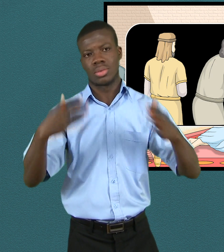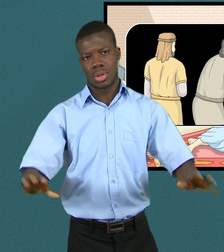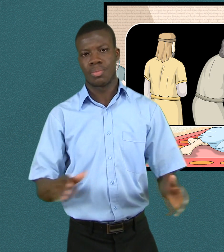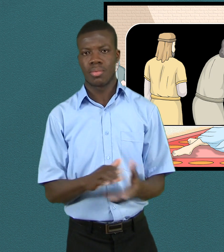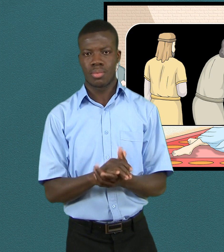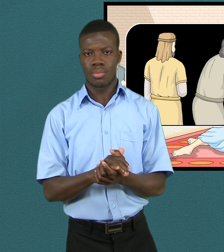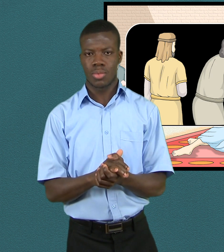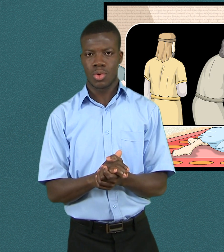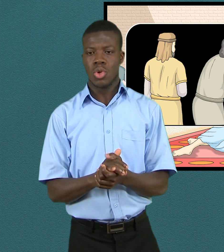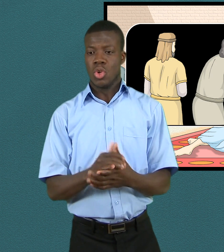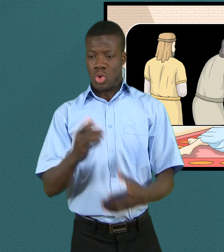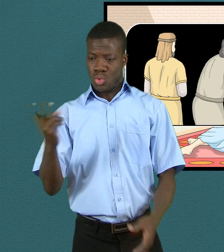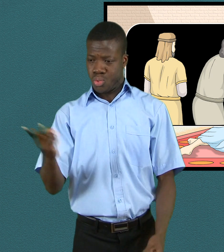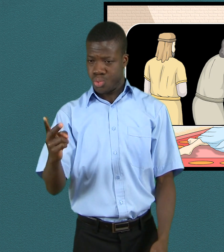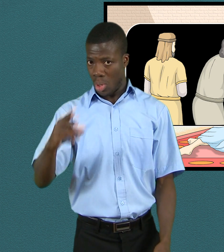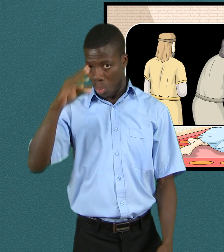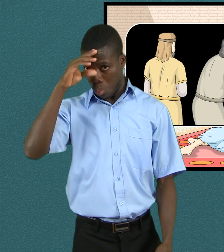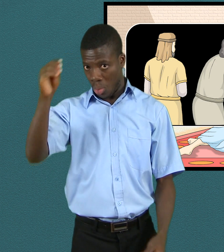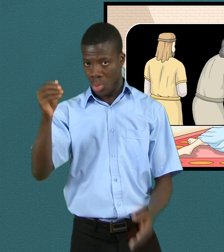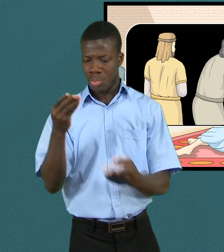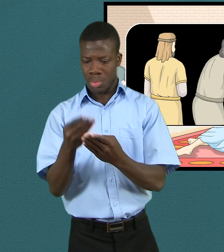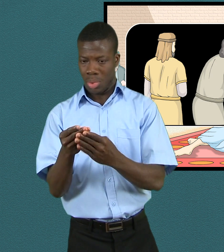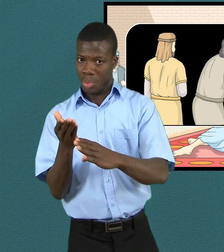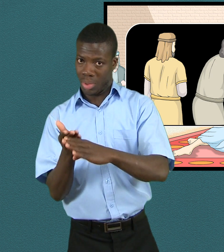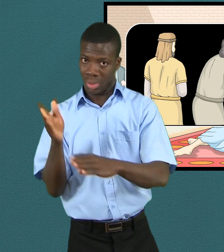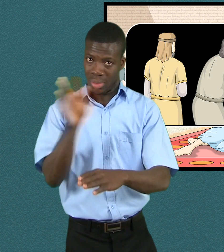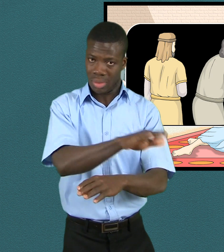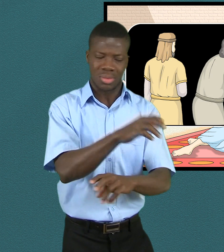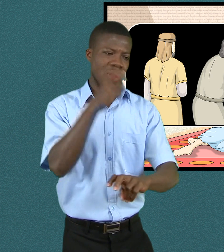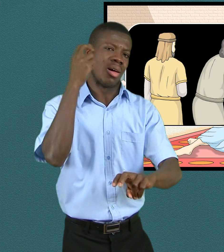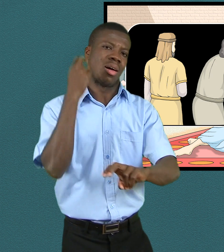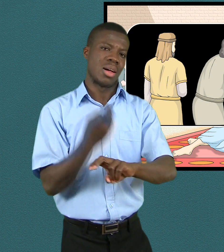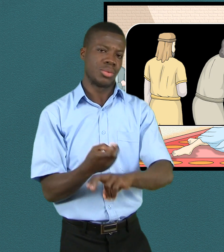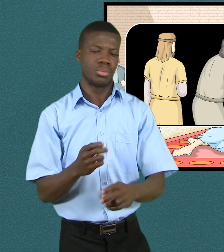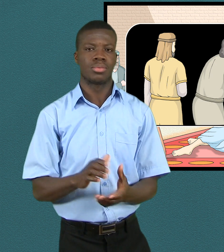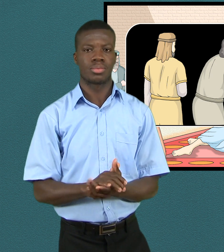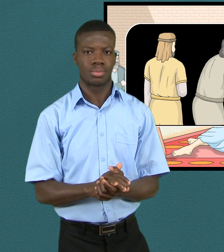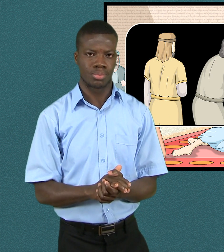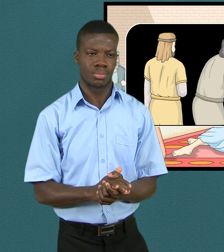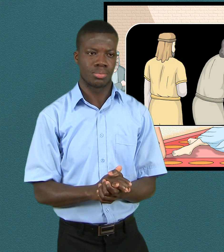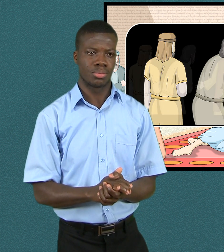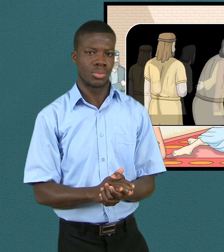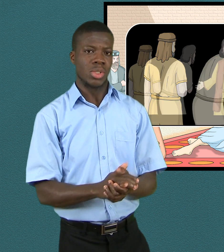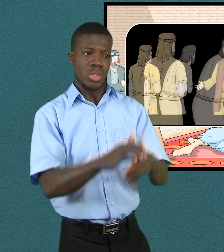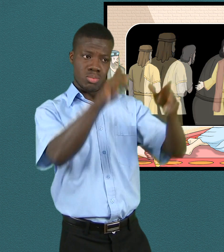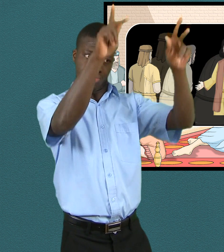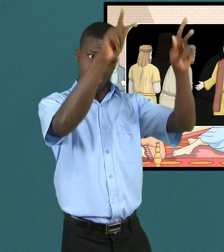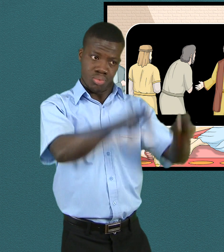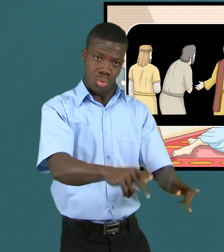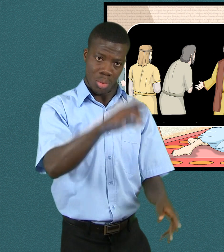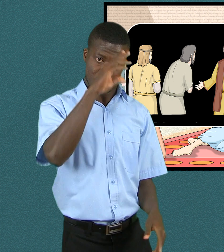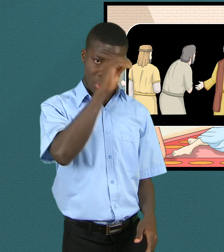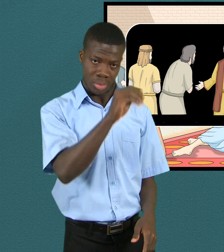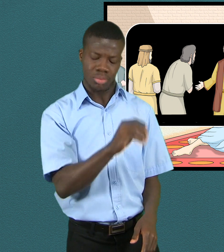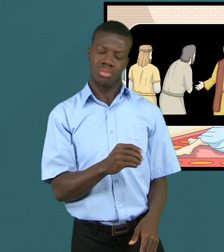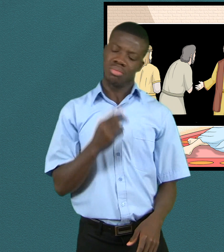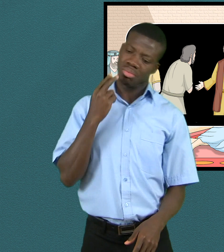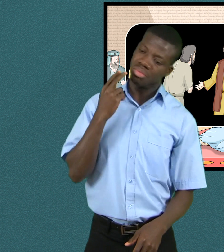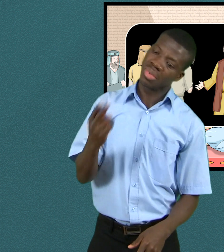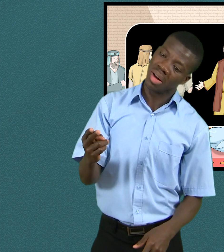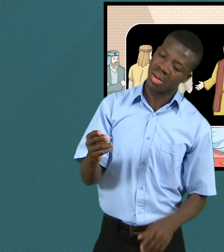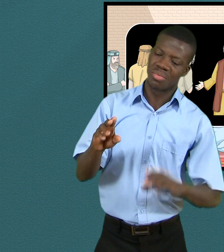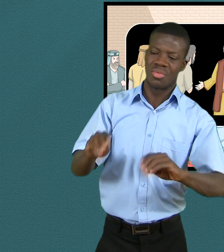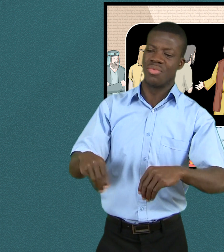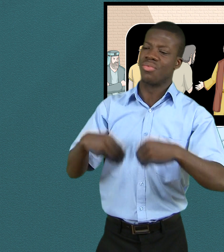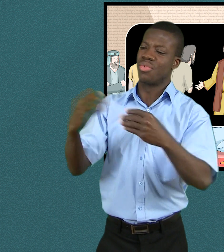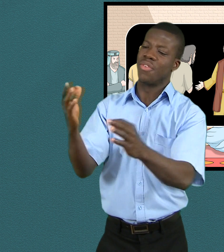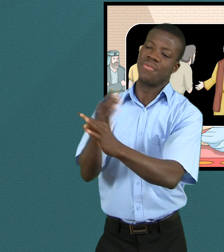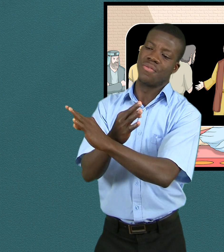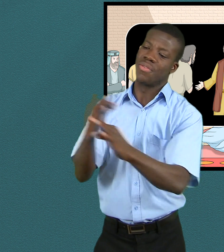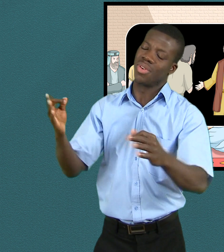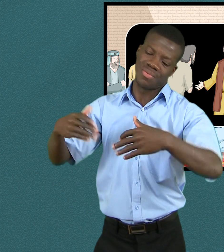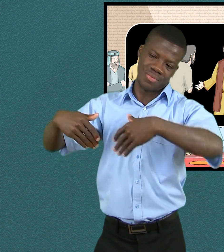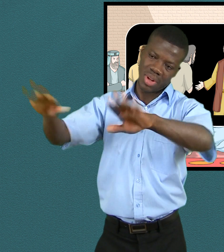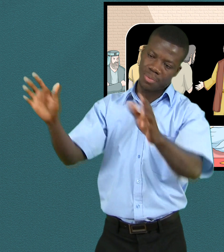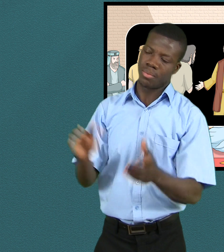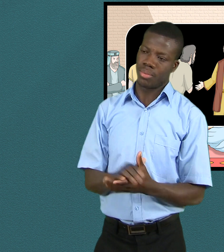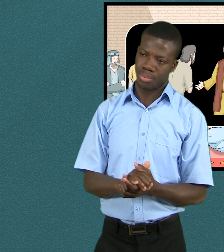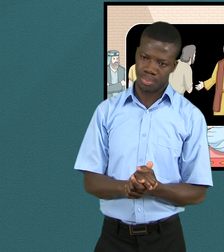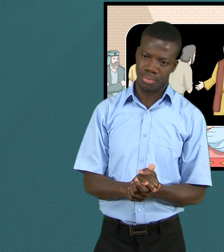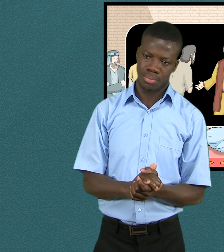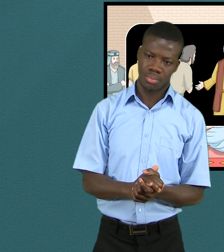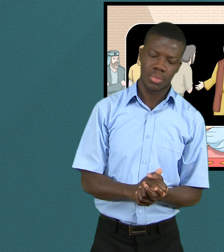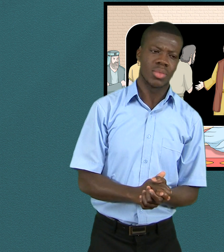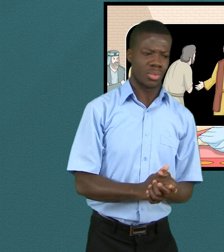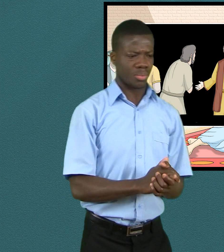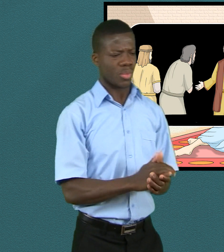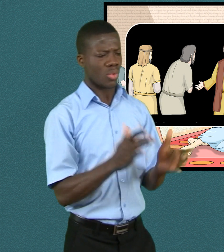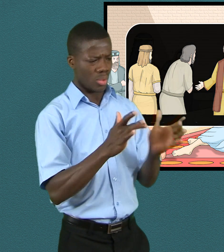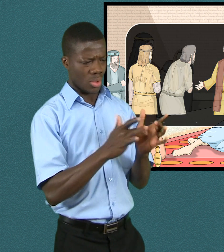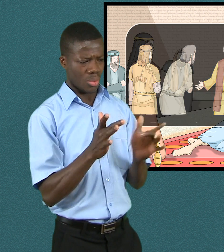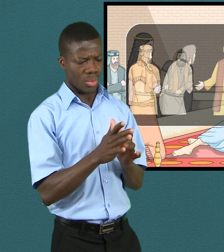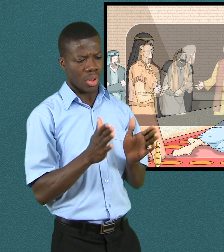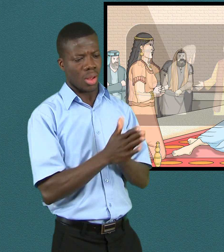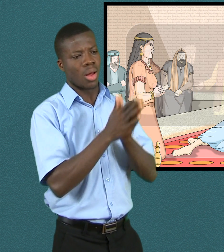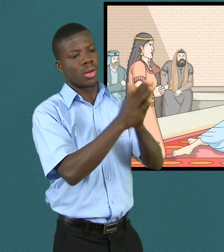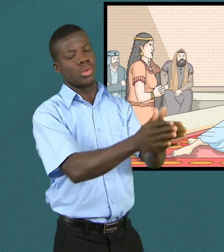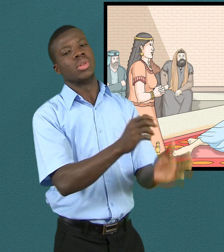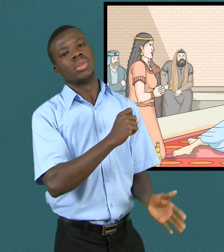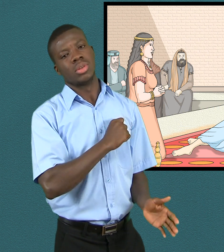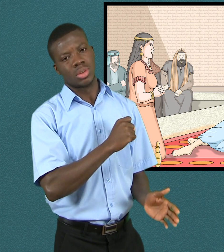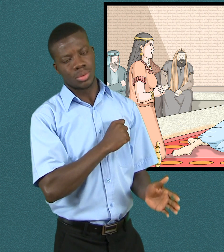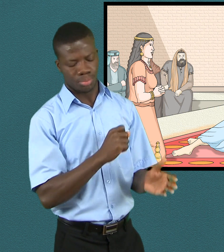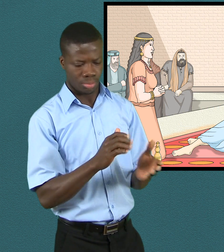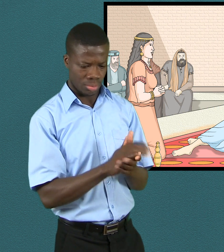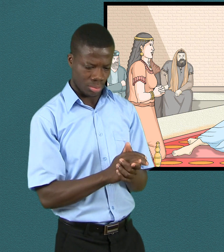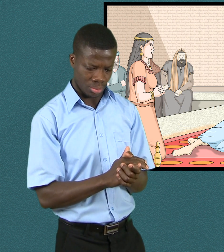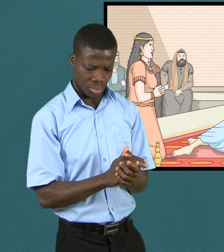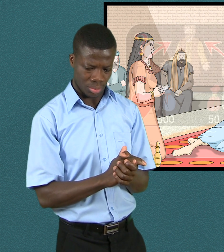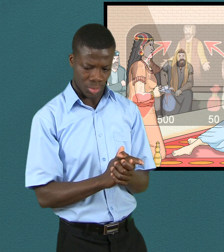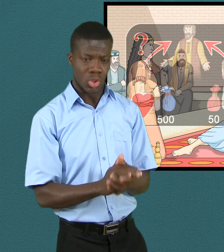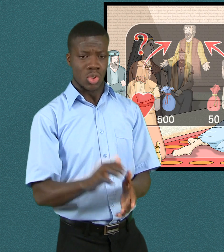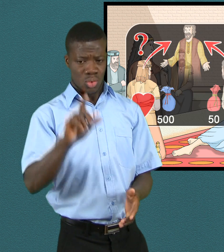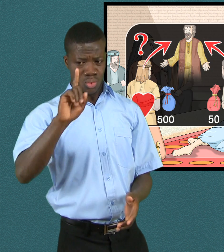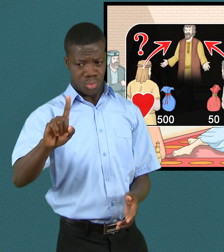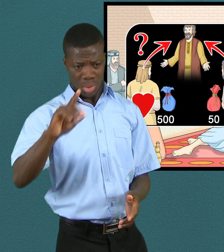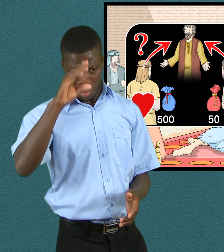When they were unable to repay him, he forgave both of them.